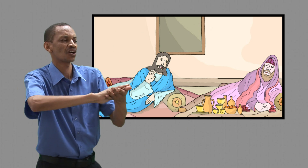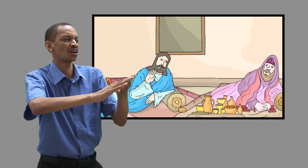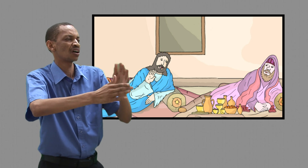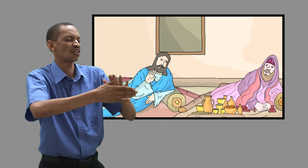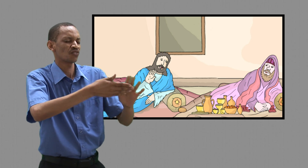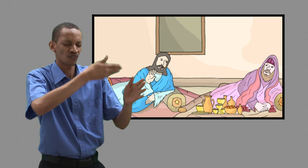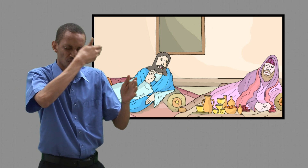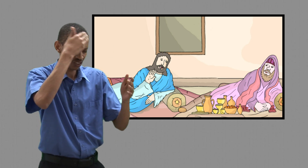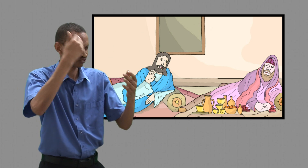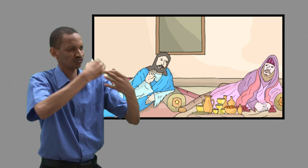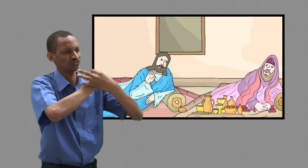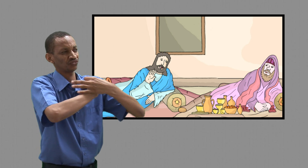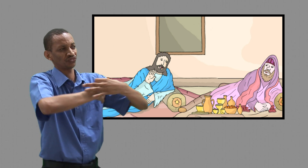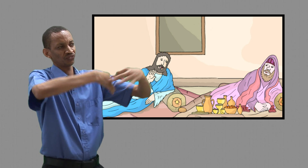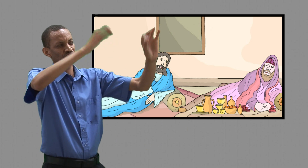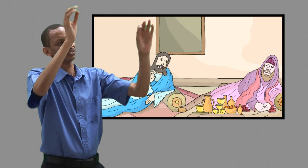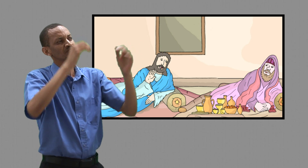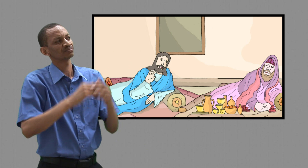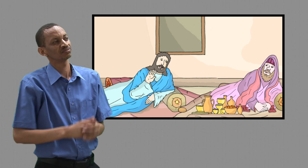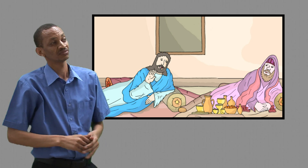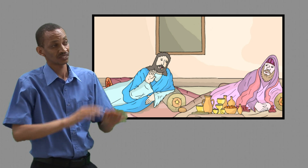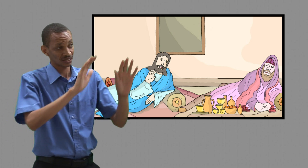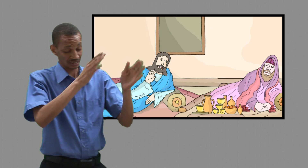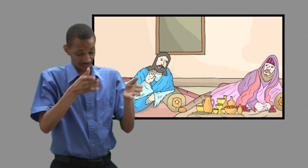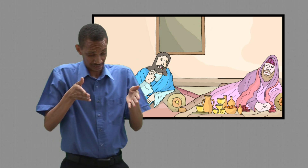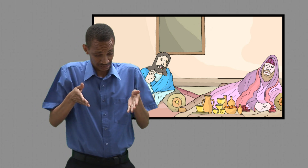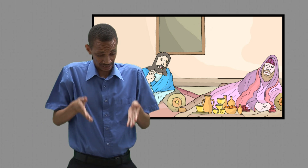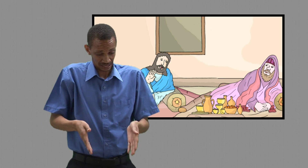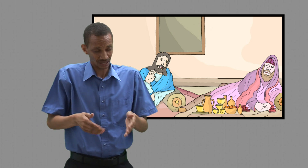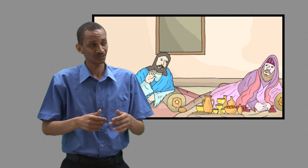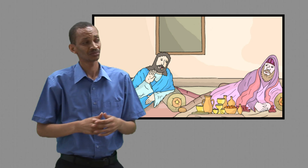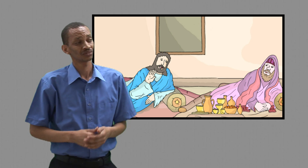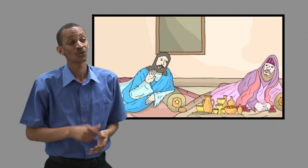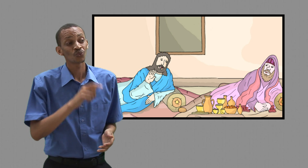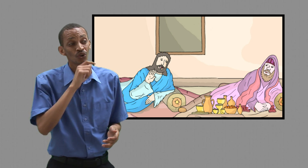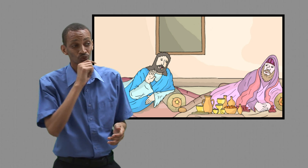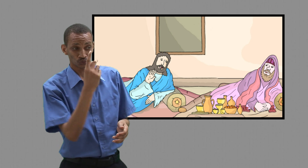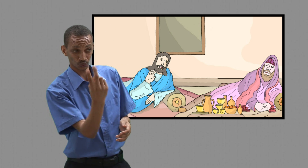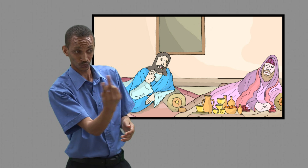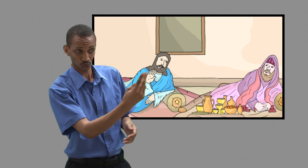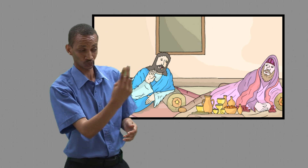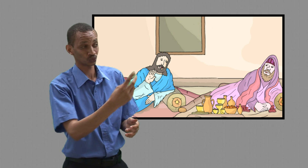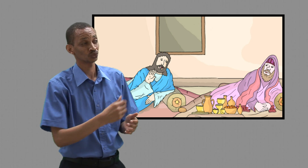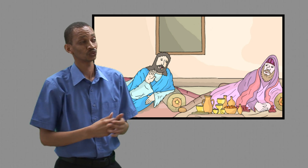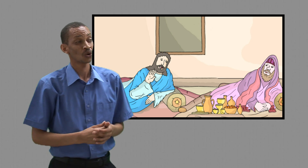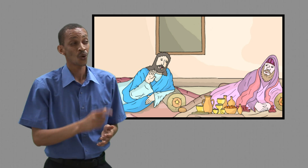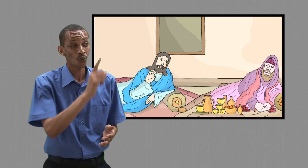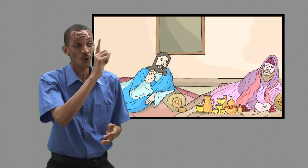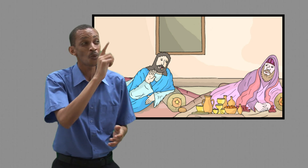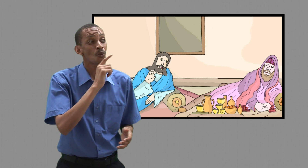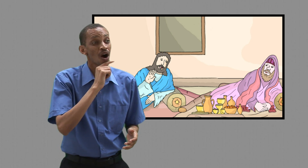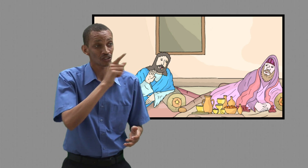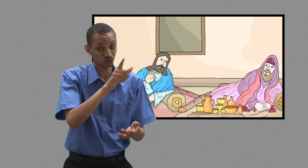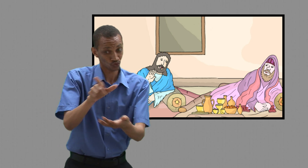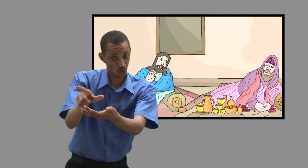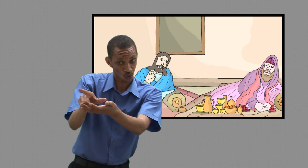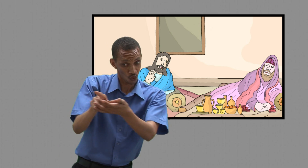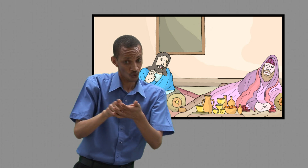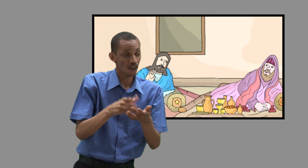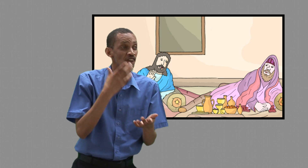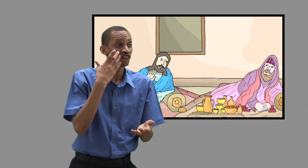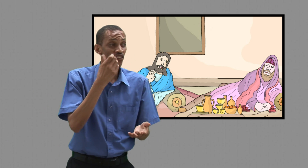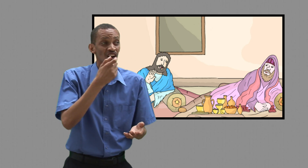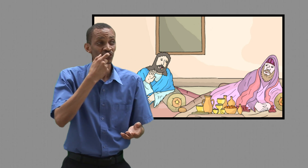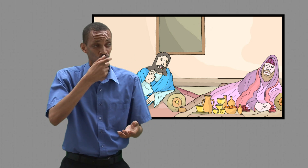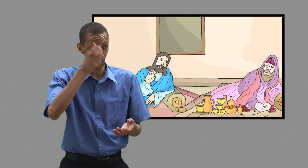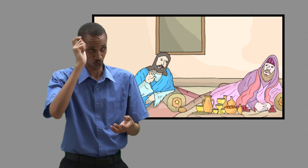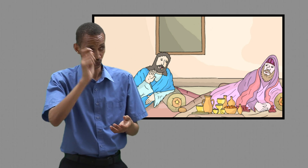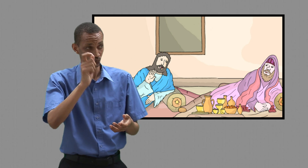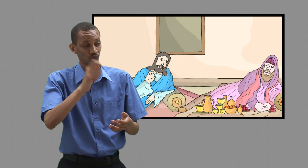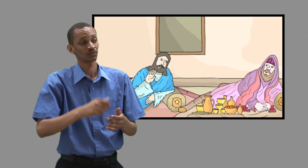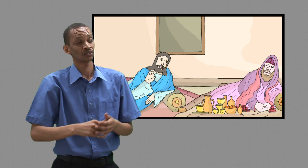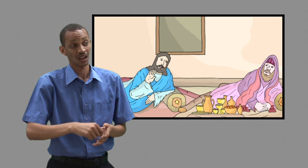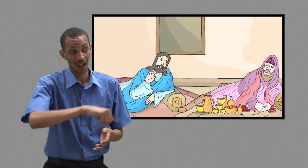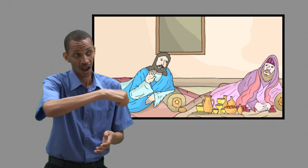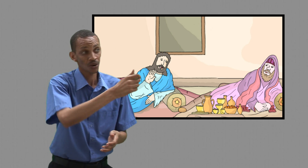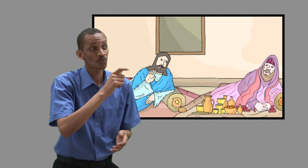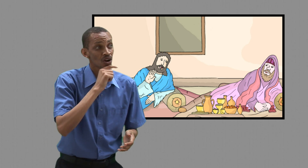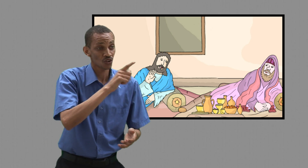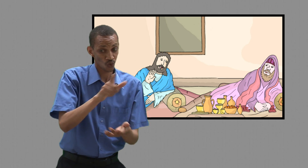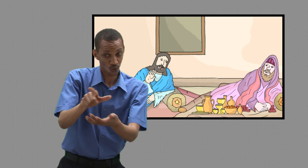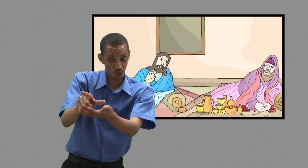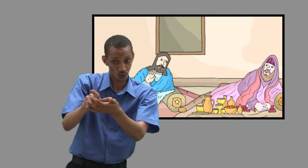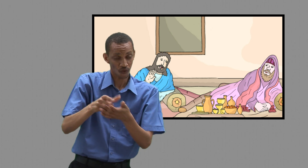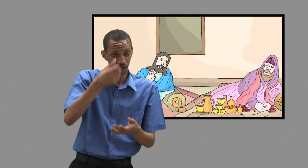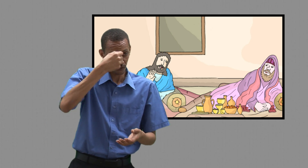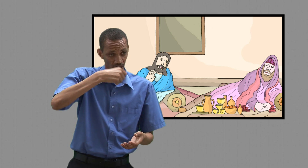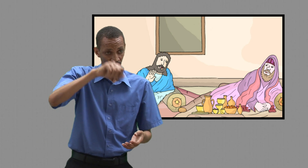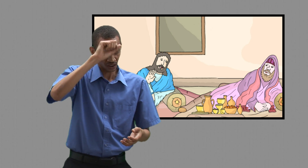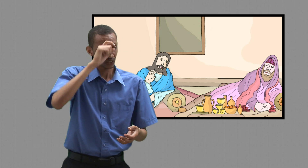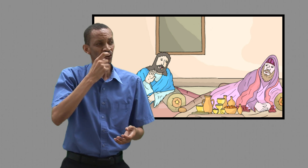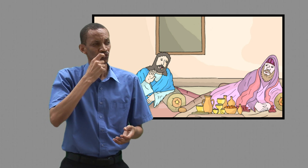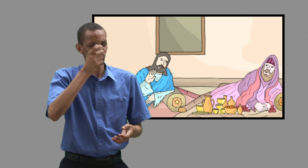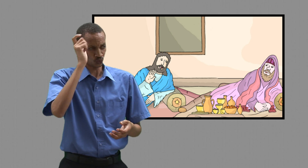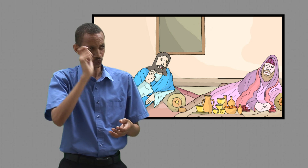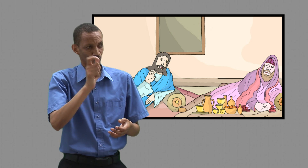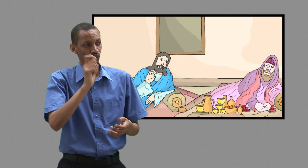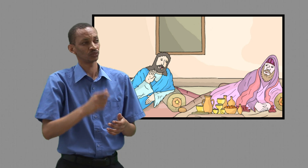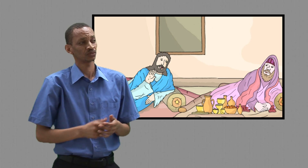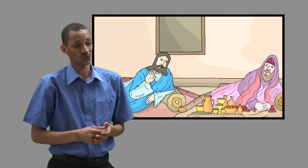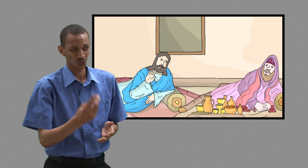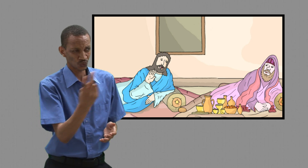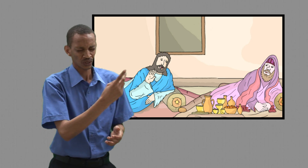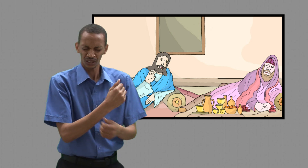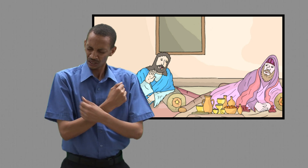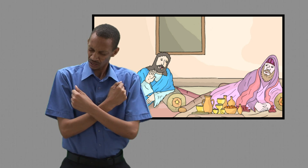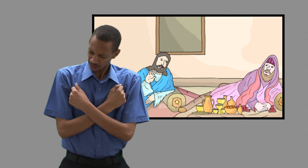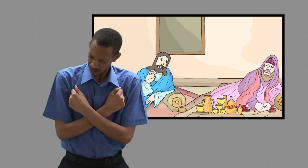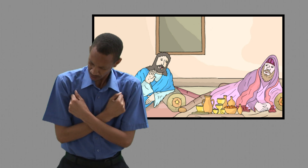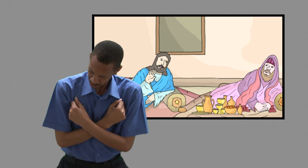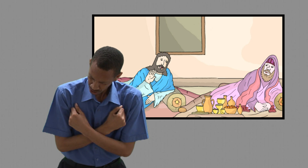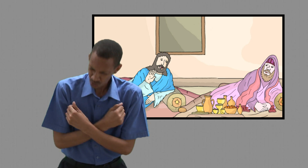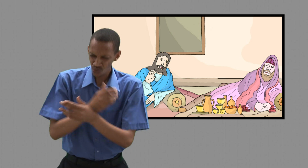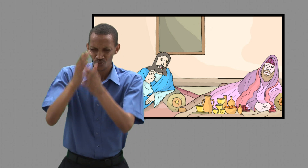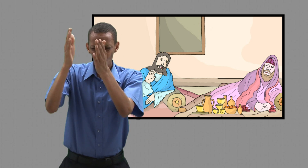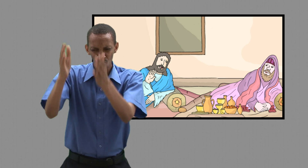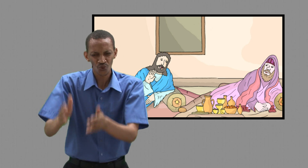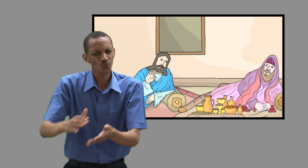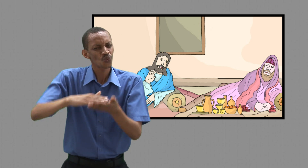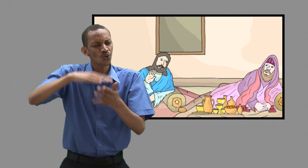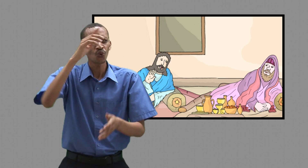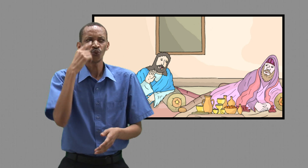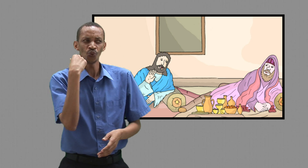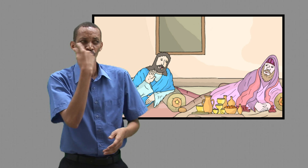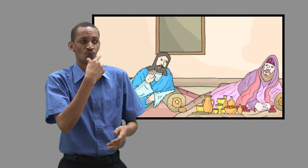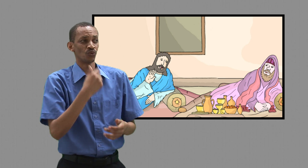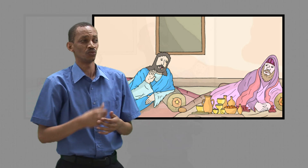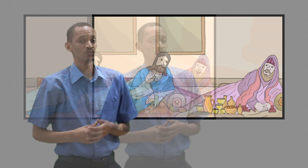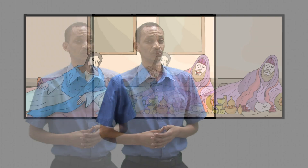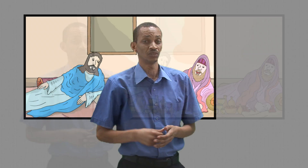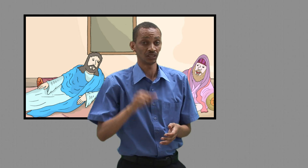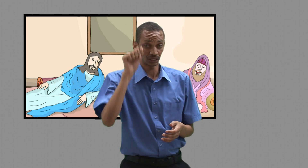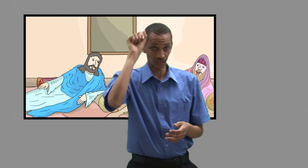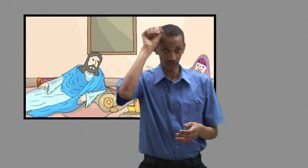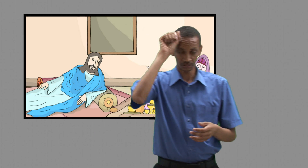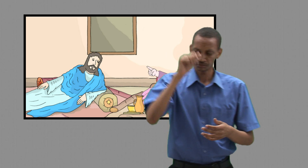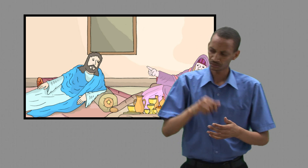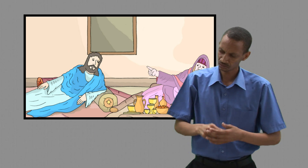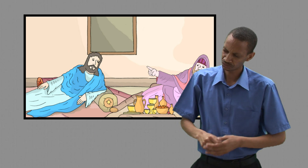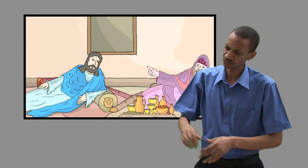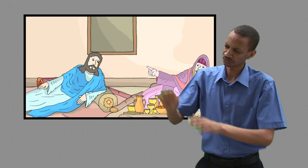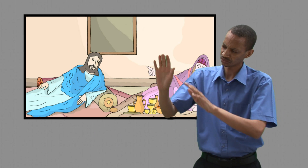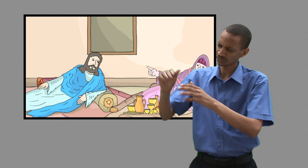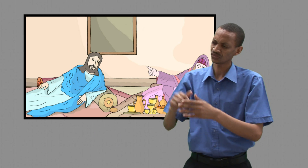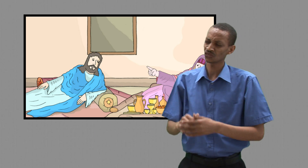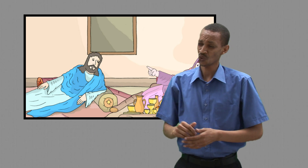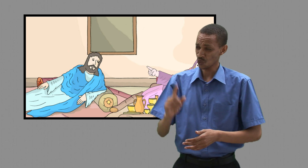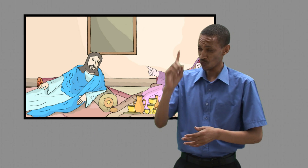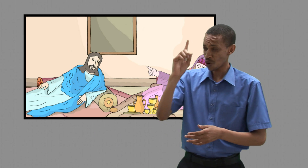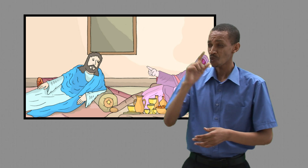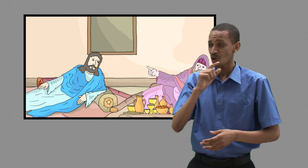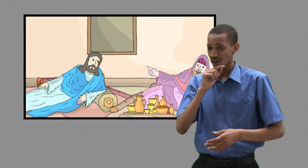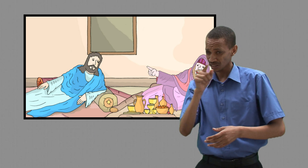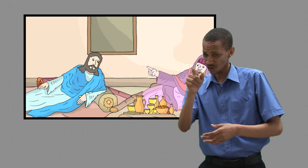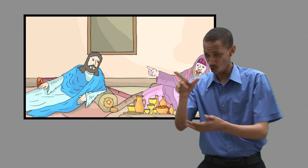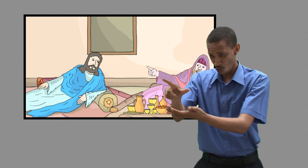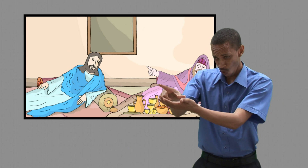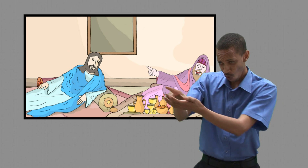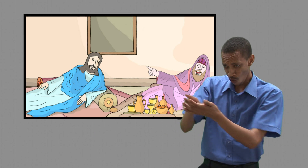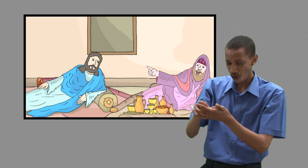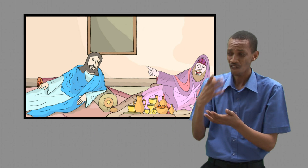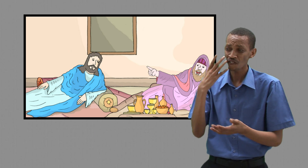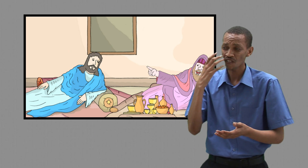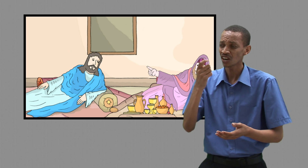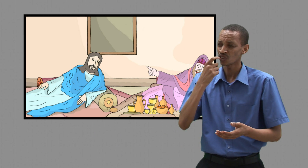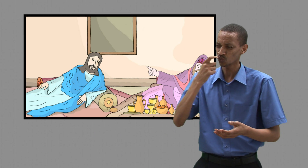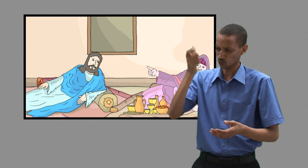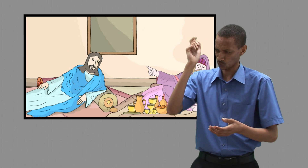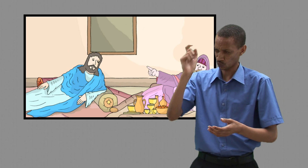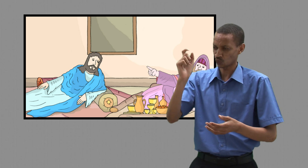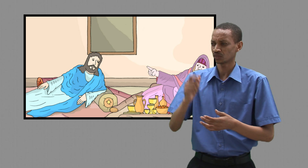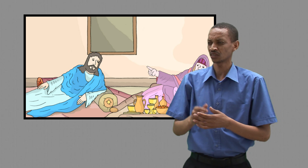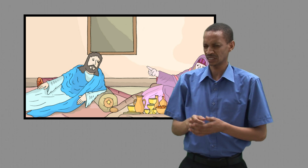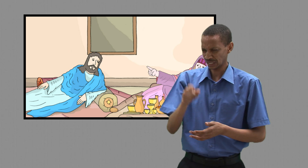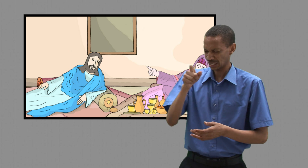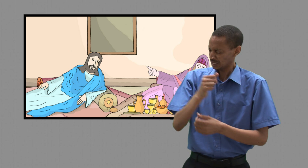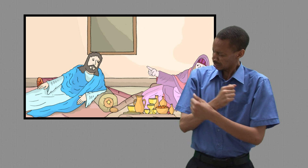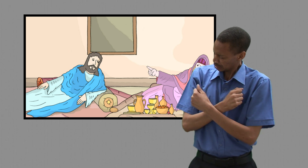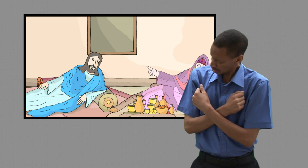When they were unable to repay him, he forgave both of them. Which one, then, will love him more?”